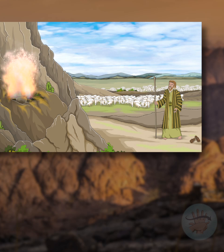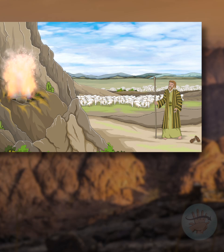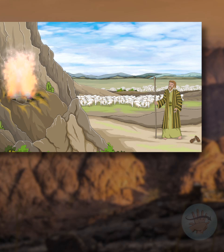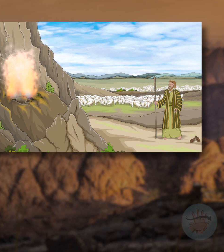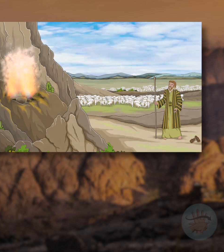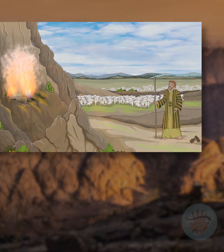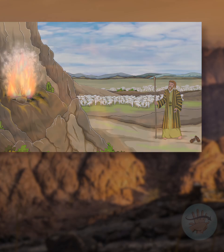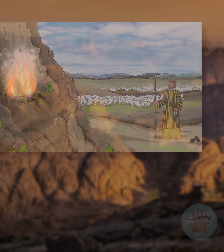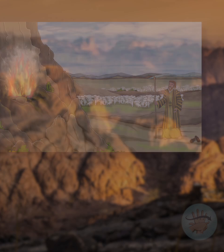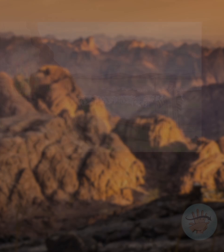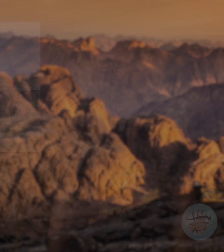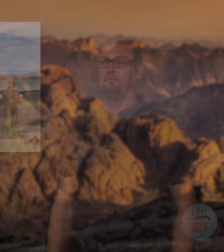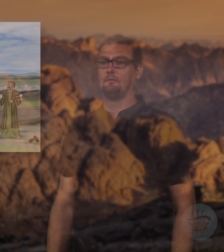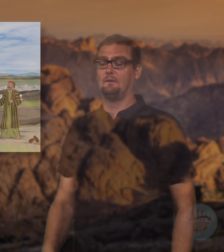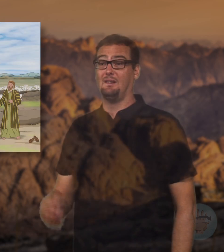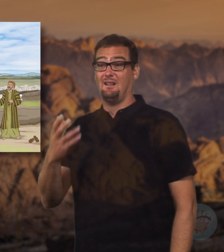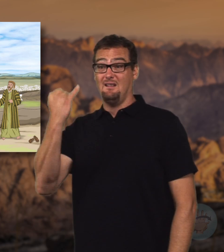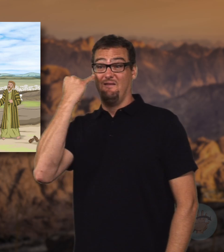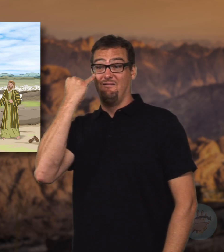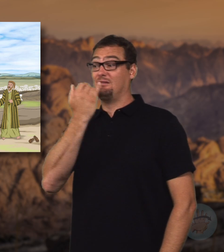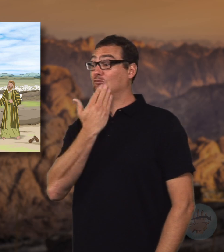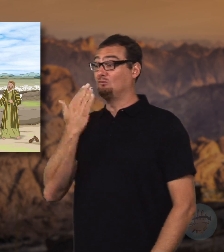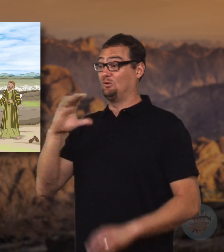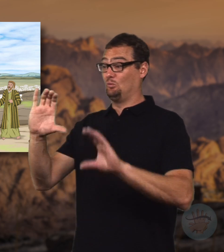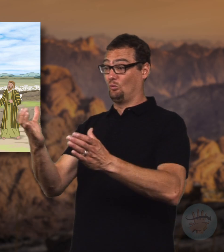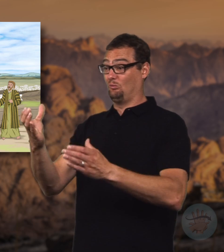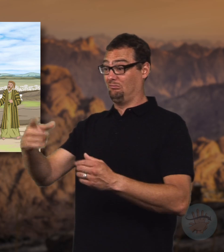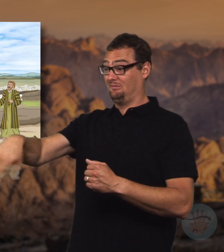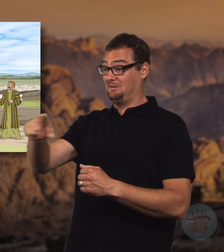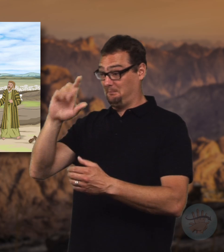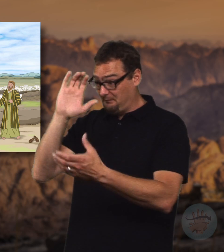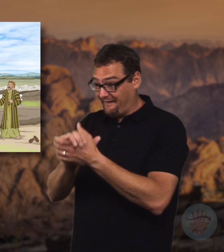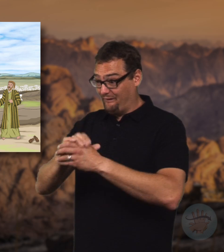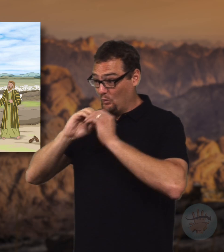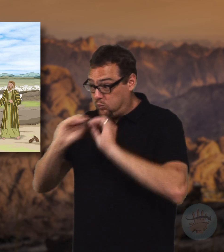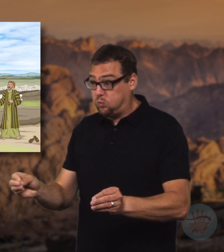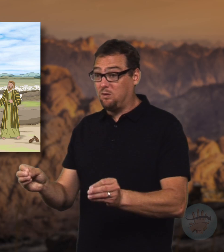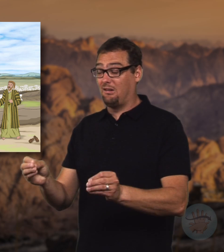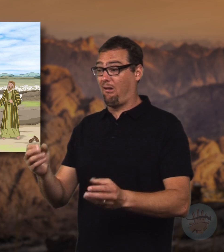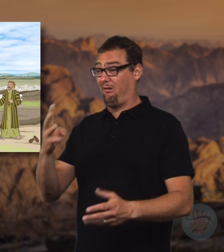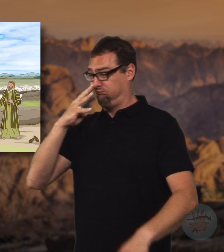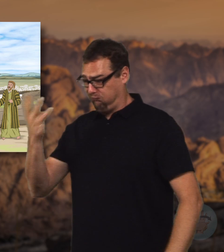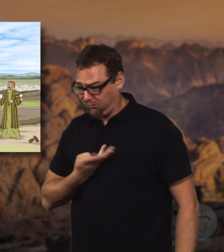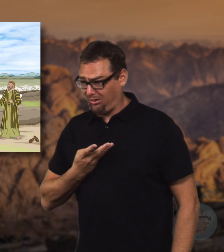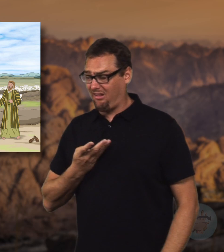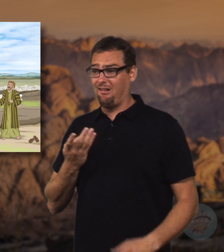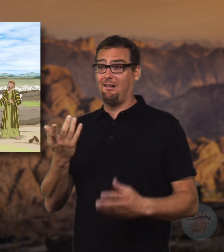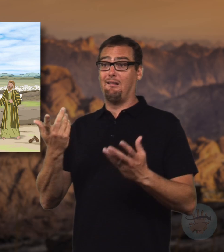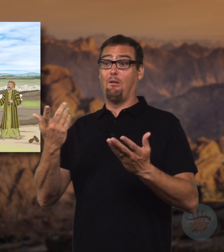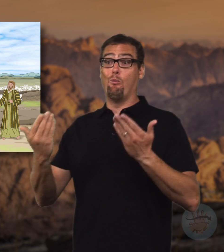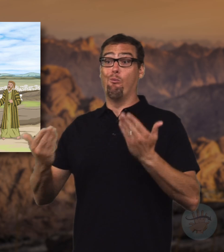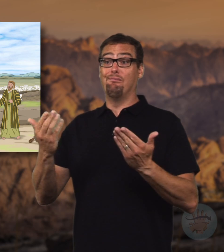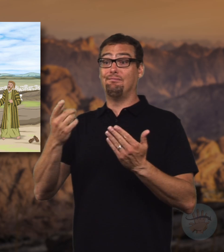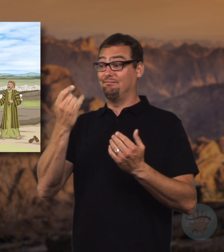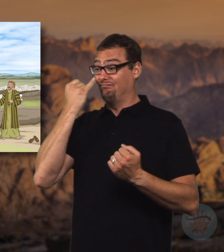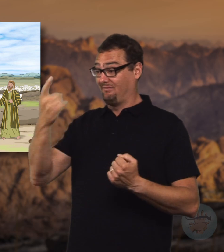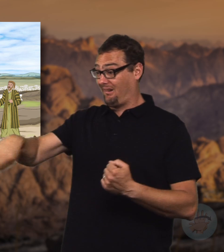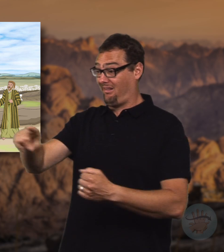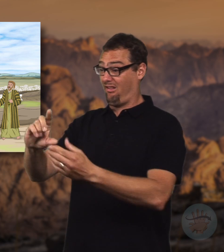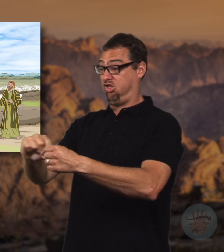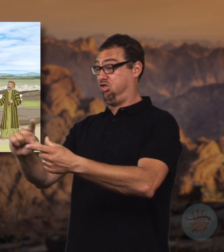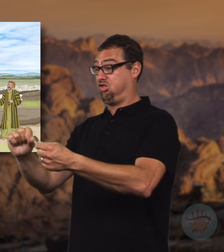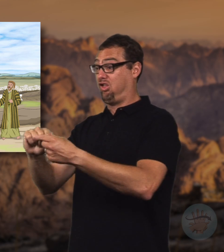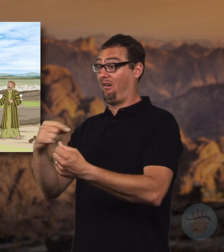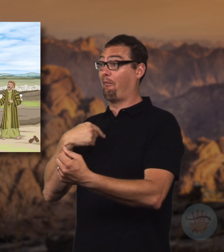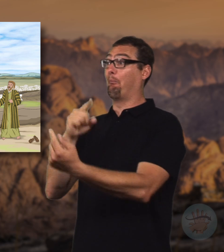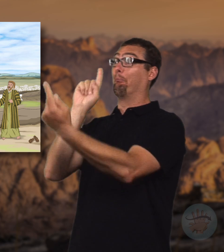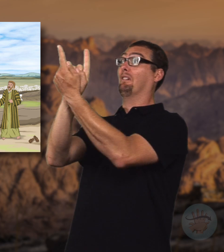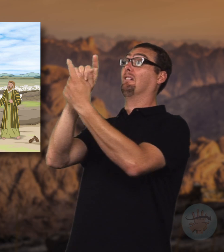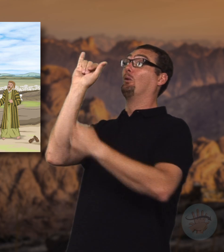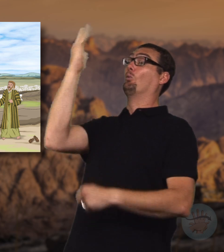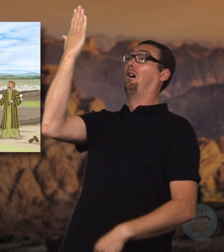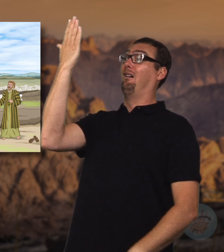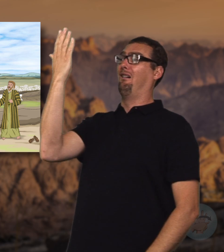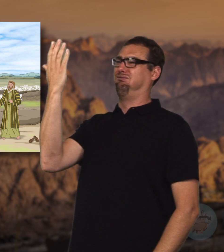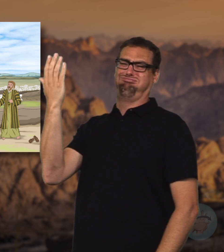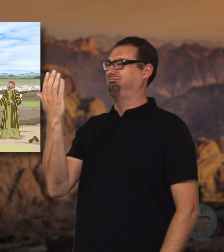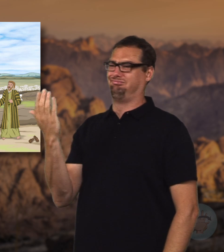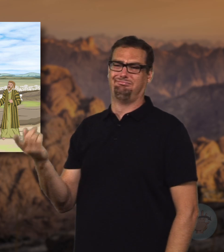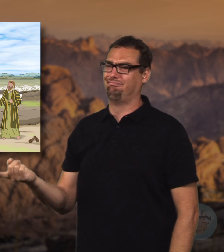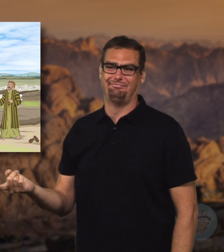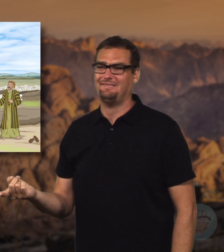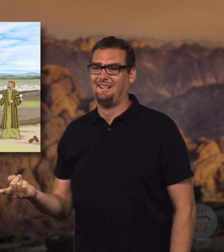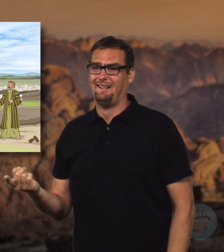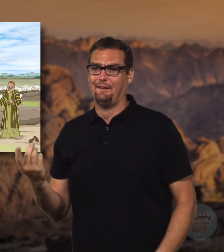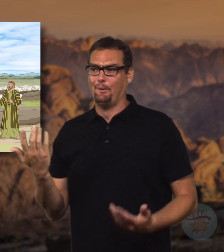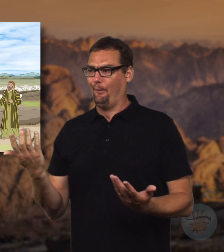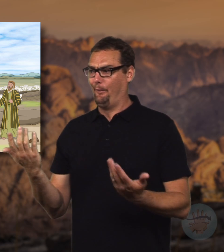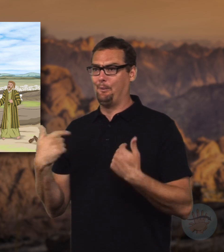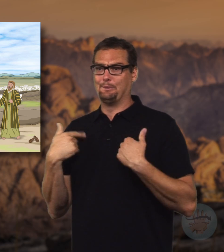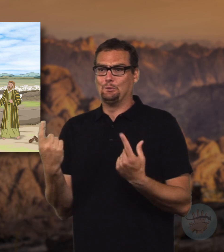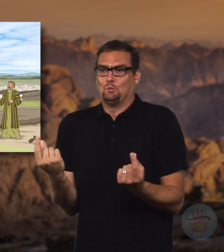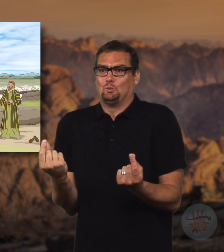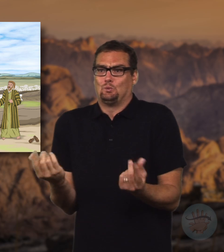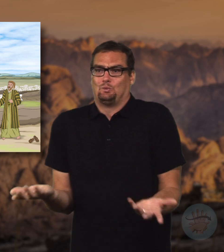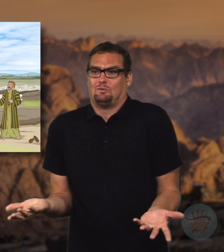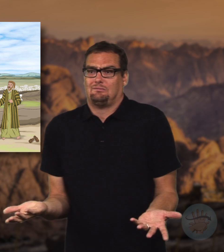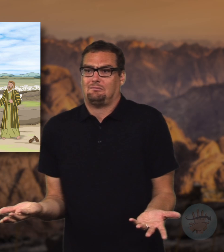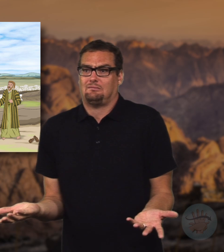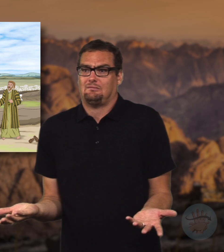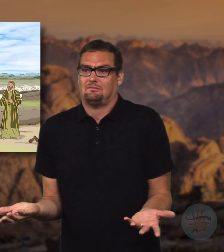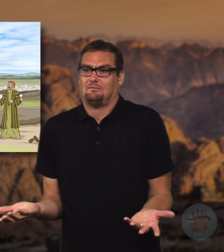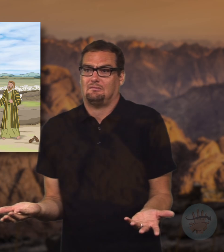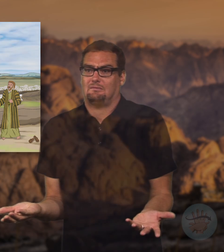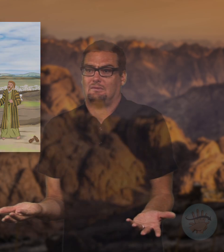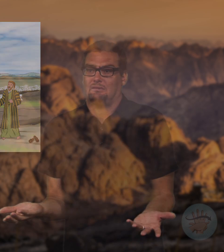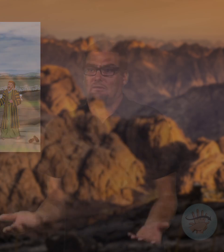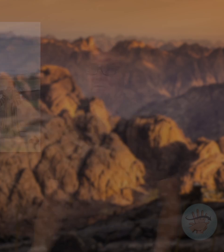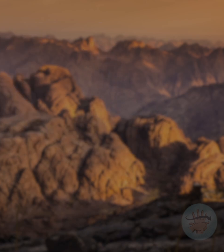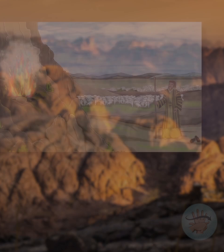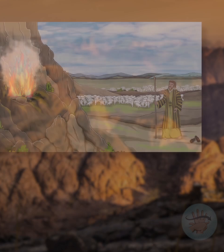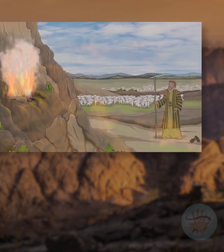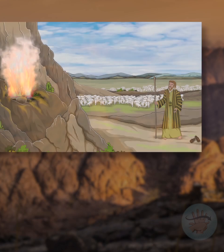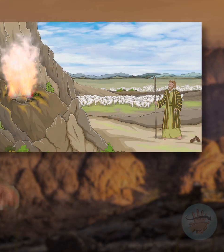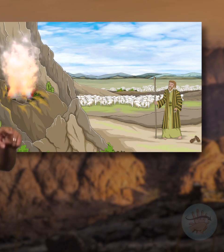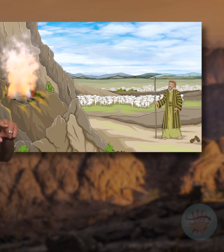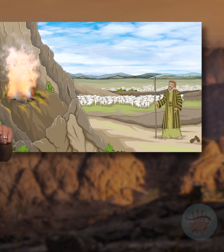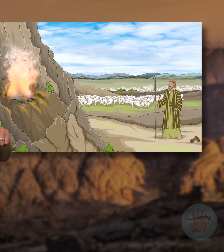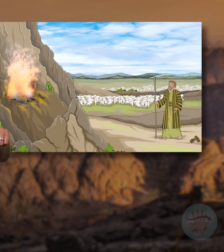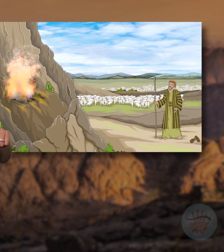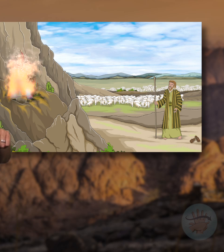Then Moses answered, “What if they do not believe me or listen to my voice? For they may say, ‘The LORD has not appeared to you.’”